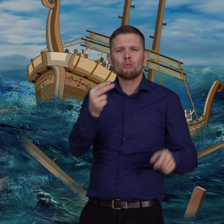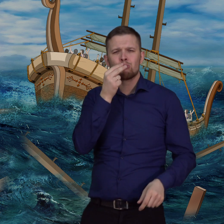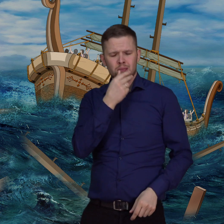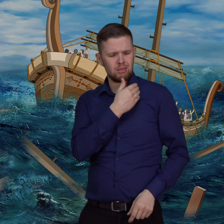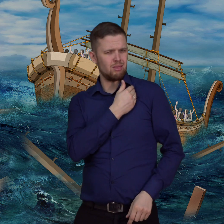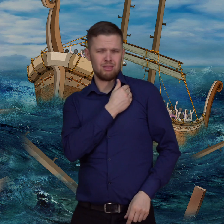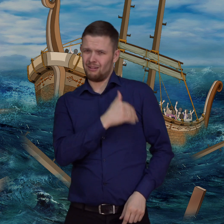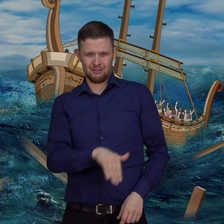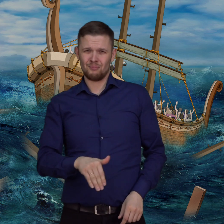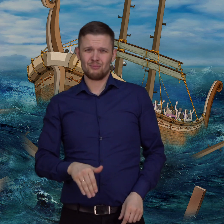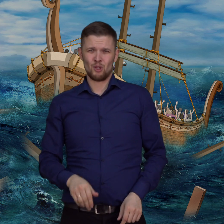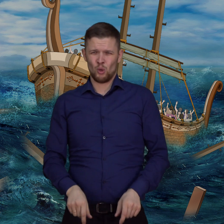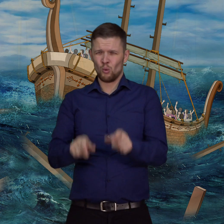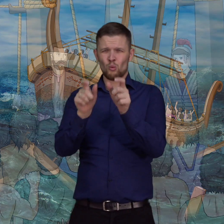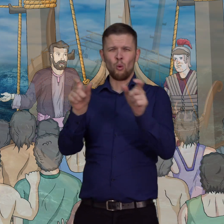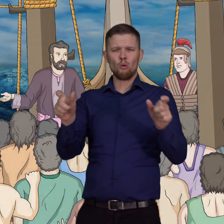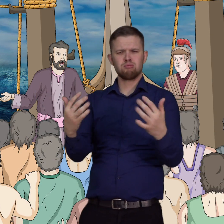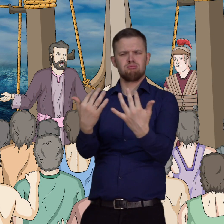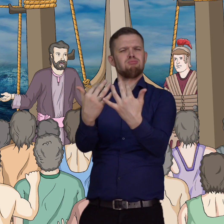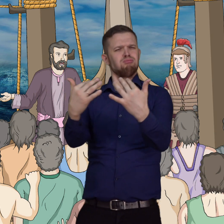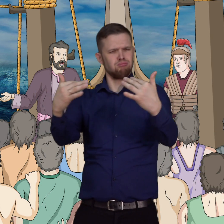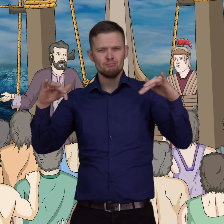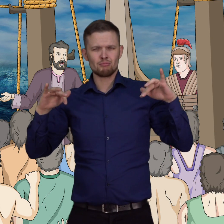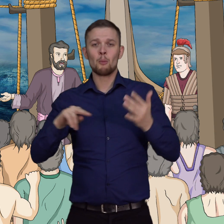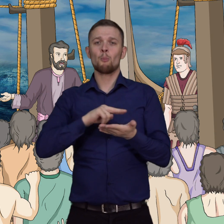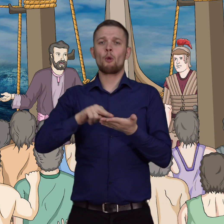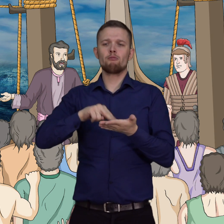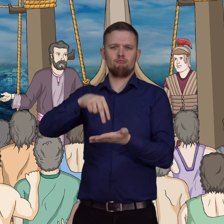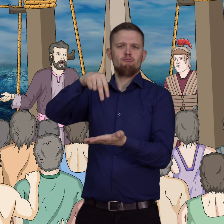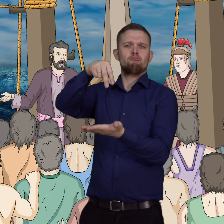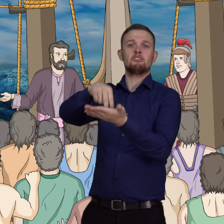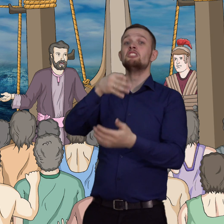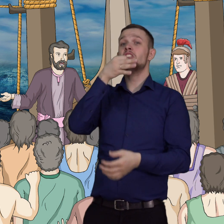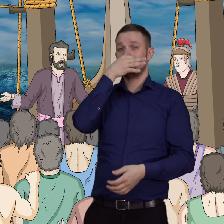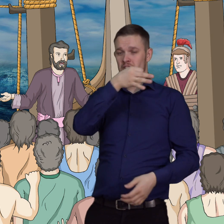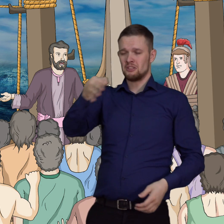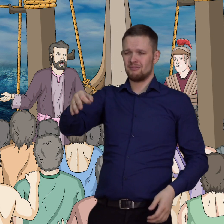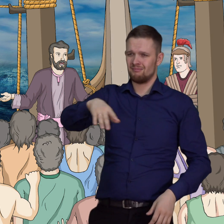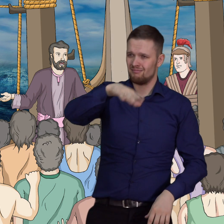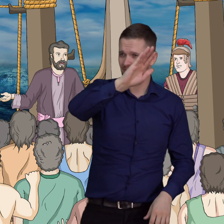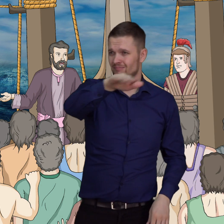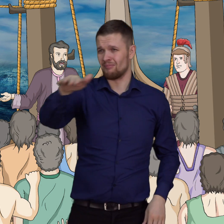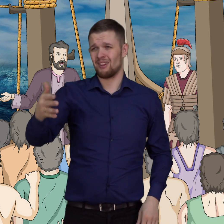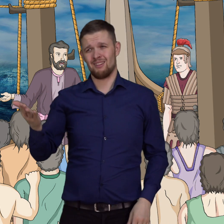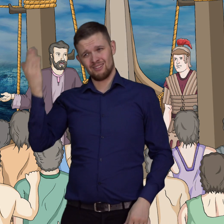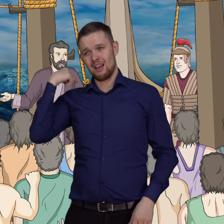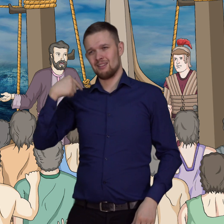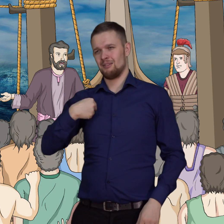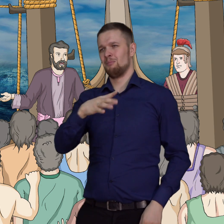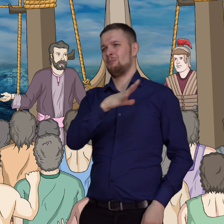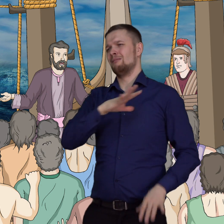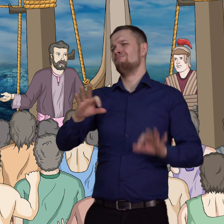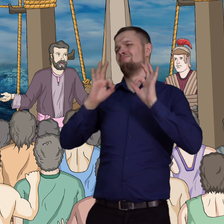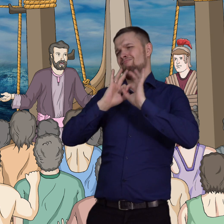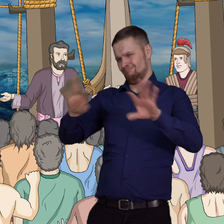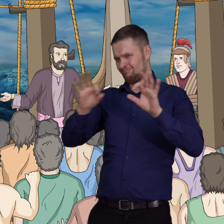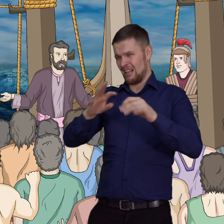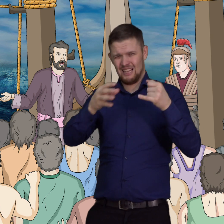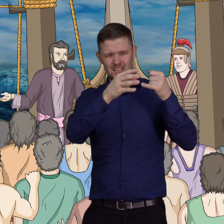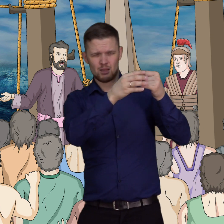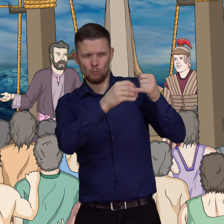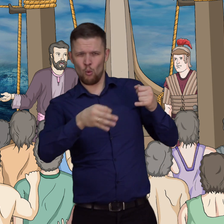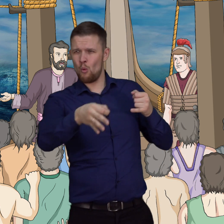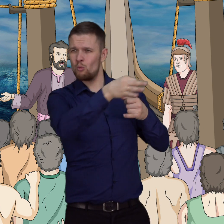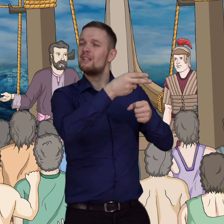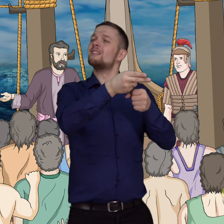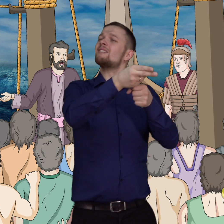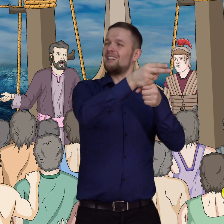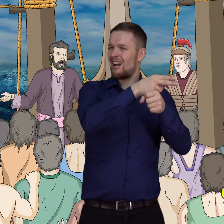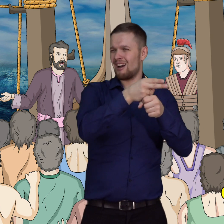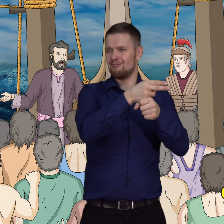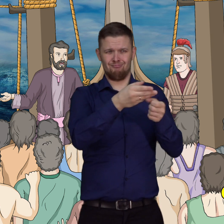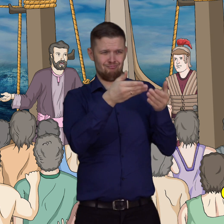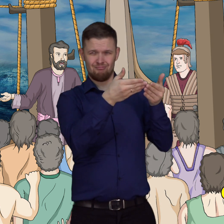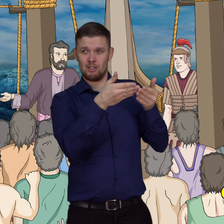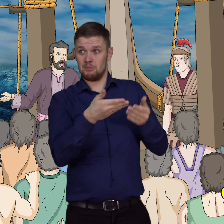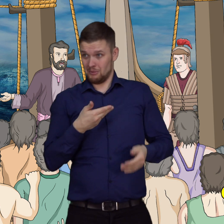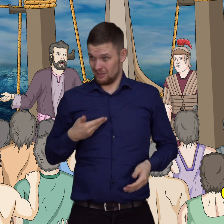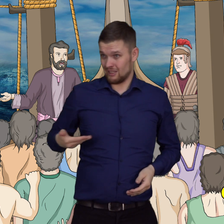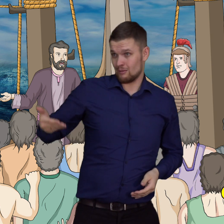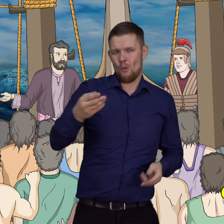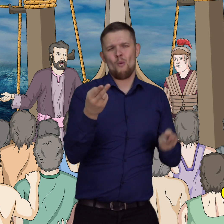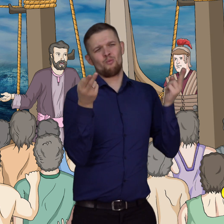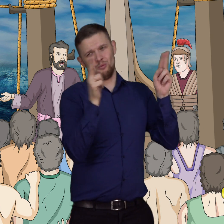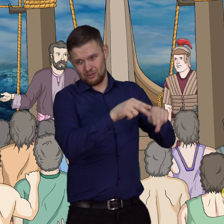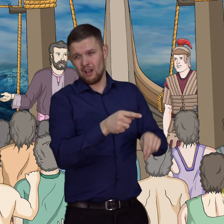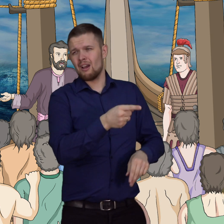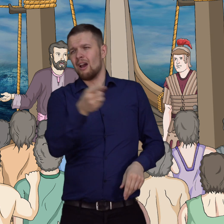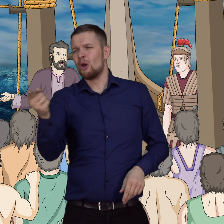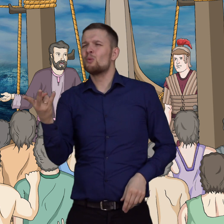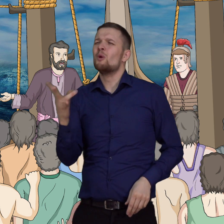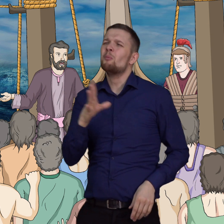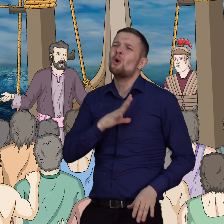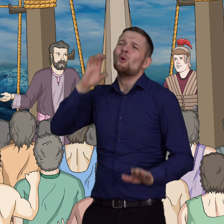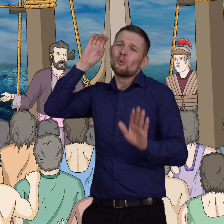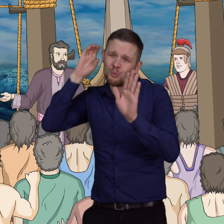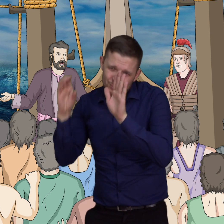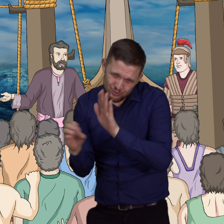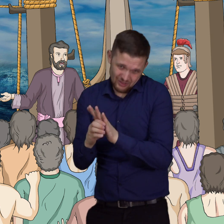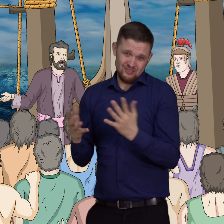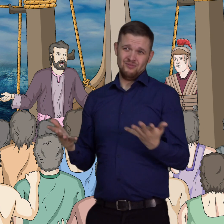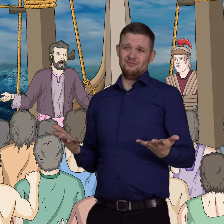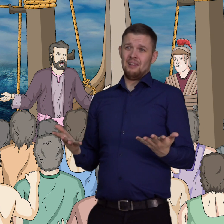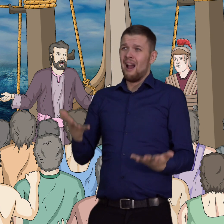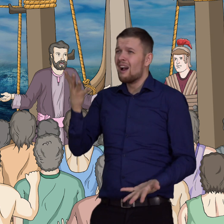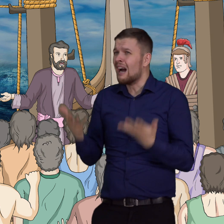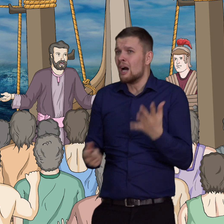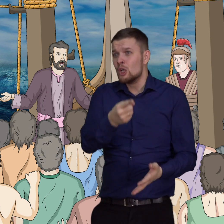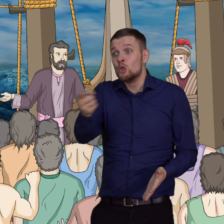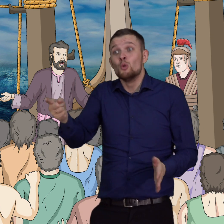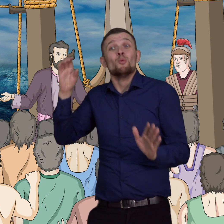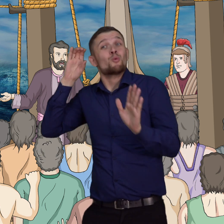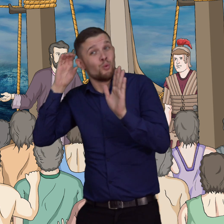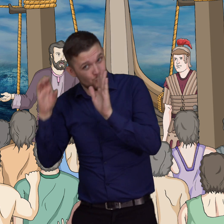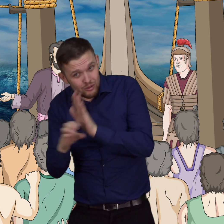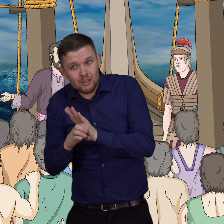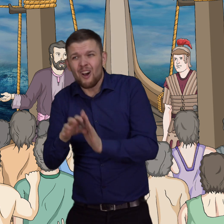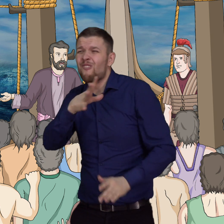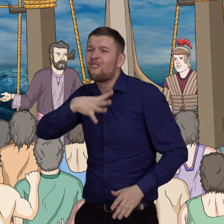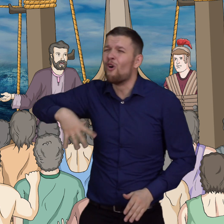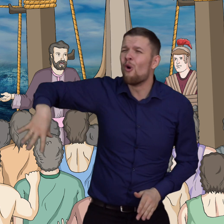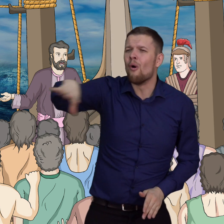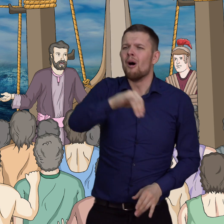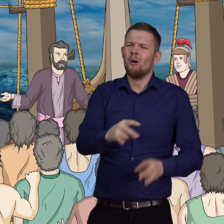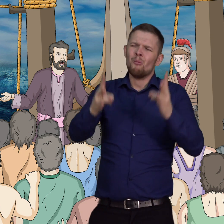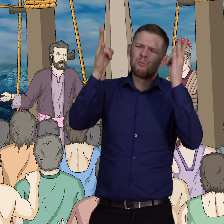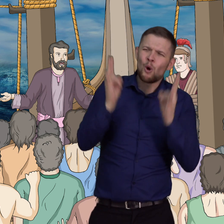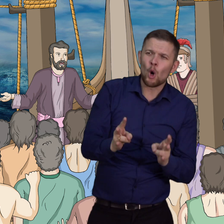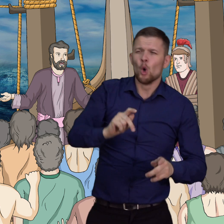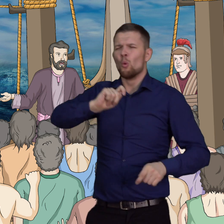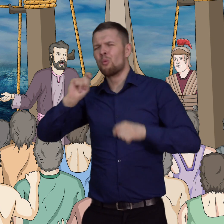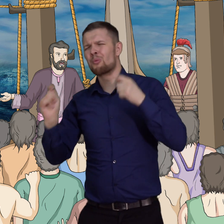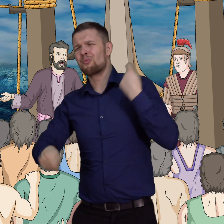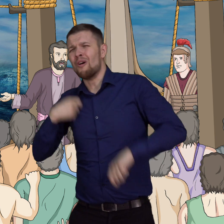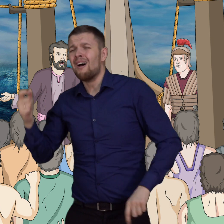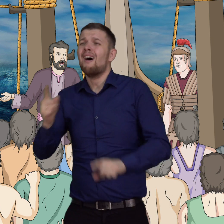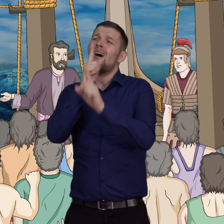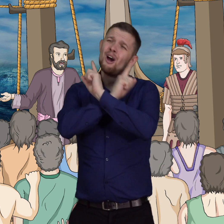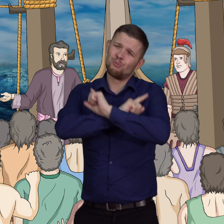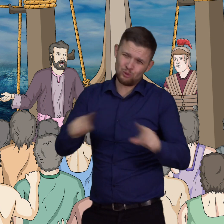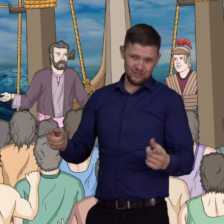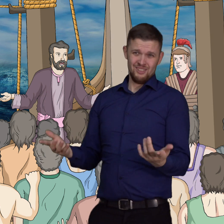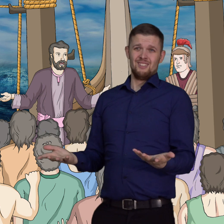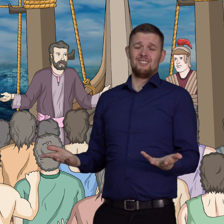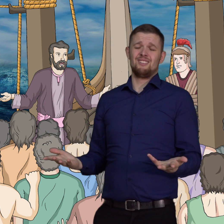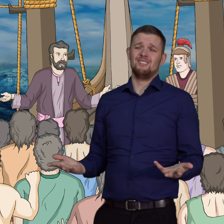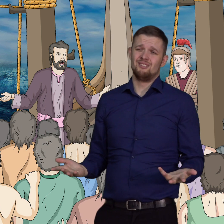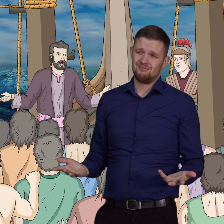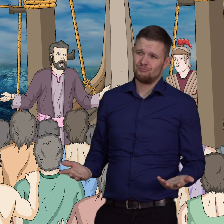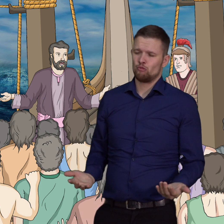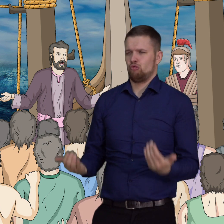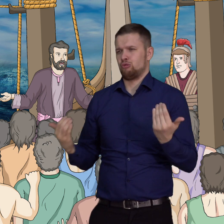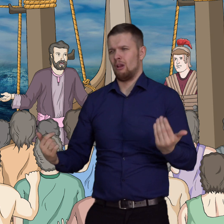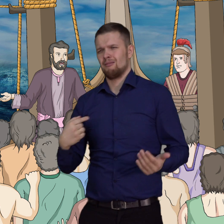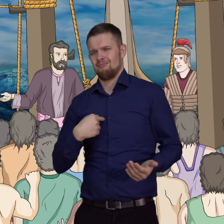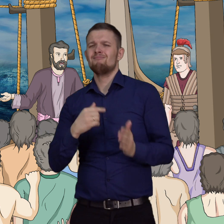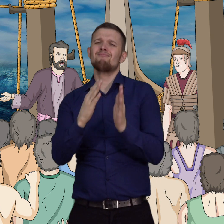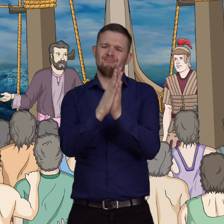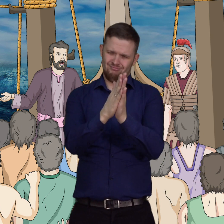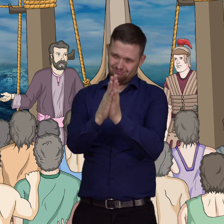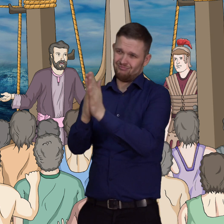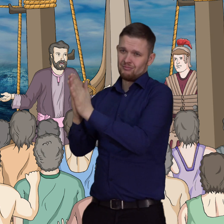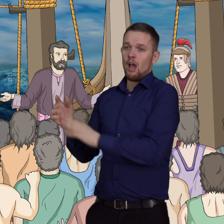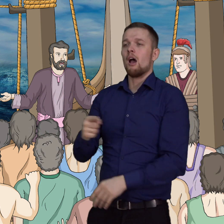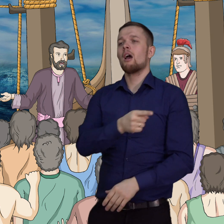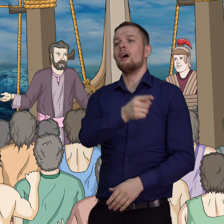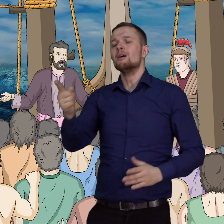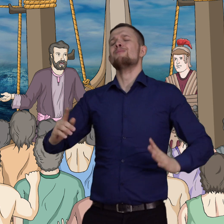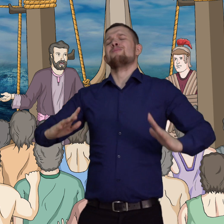After the men had gone a long time without food, Paul stood up among them and said, “Men, you should have followed my advice not to sail from Crete. Then you would have averted this disaster and loss.